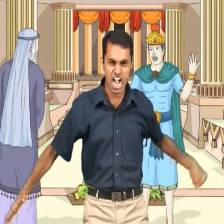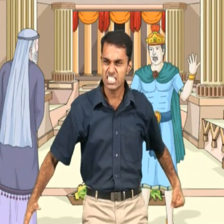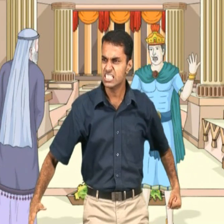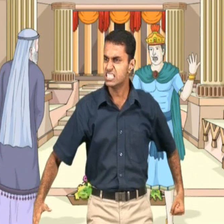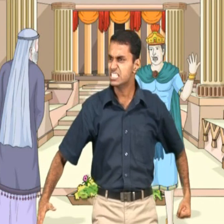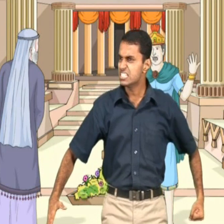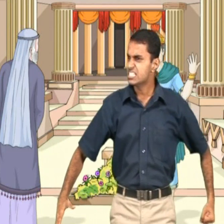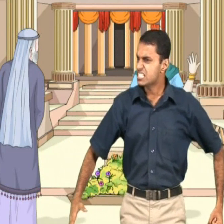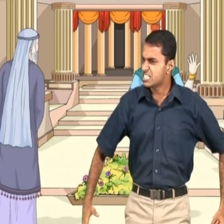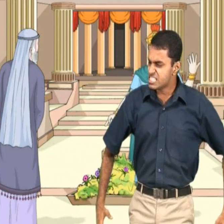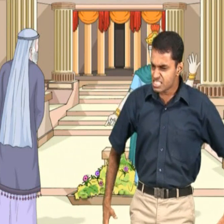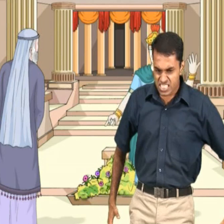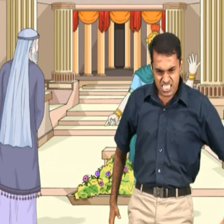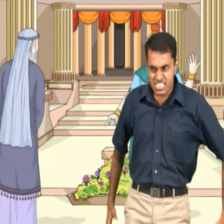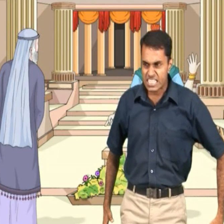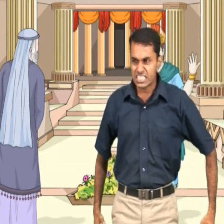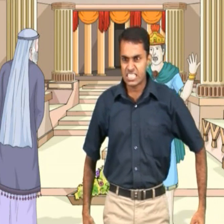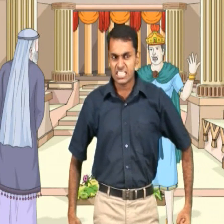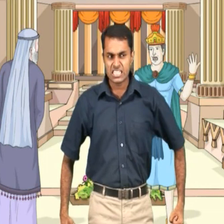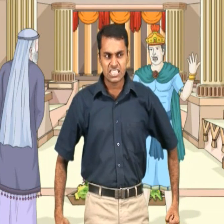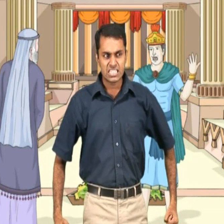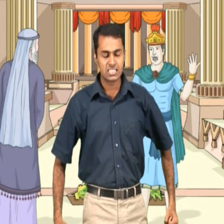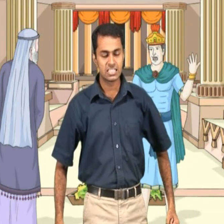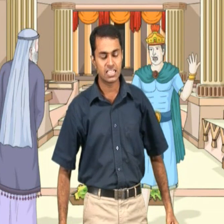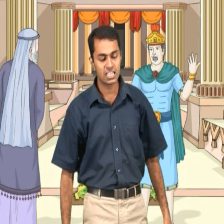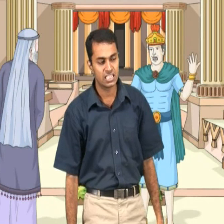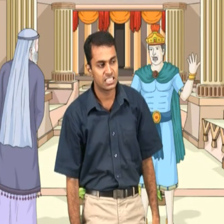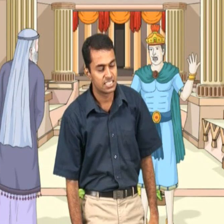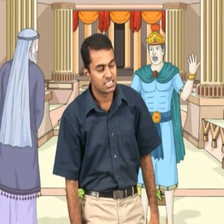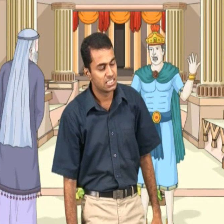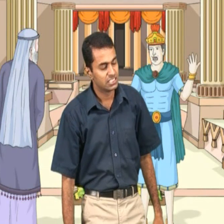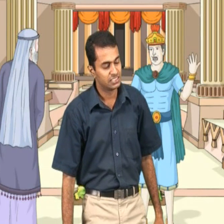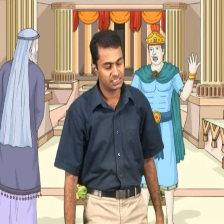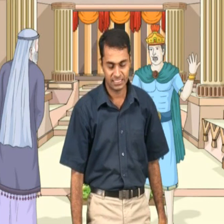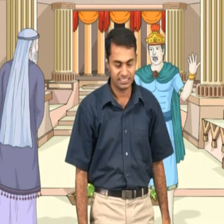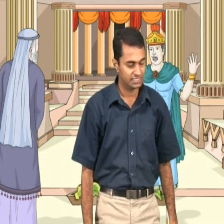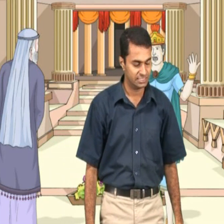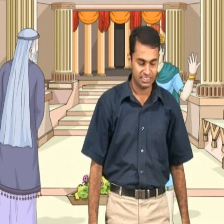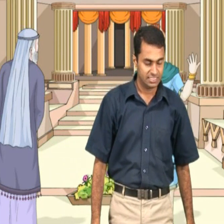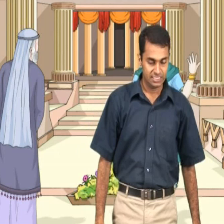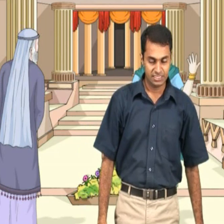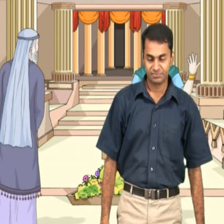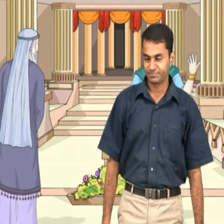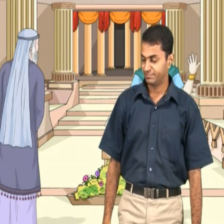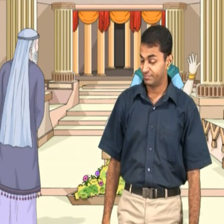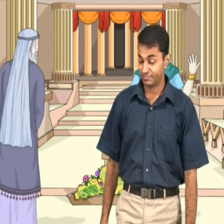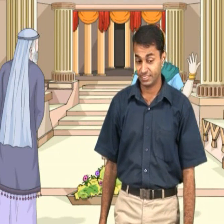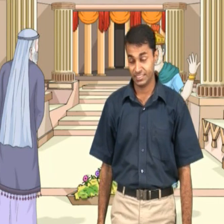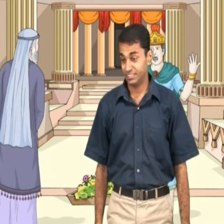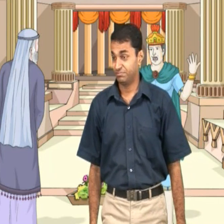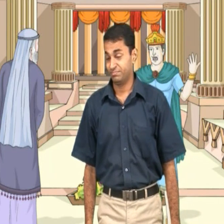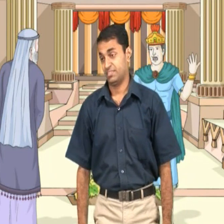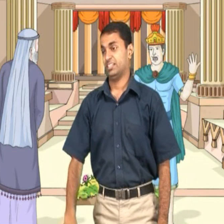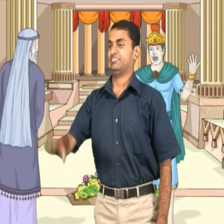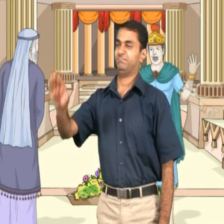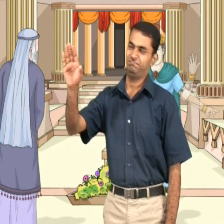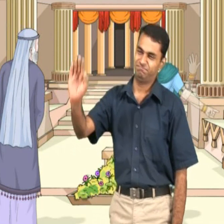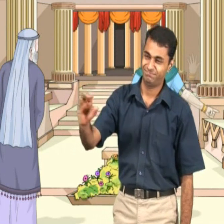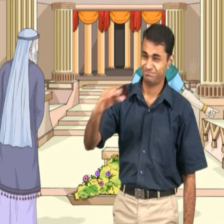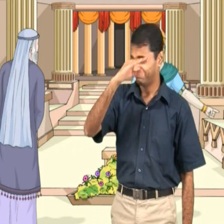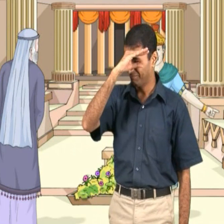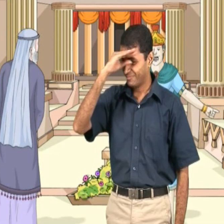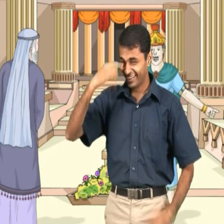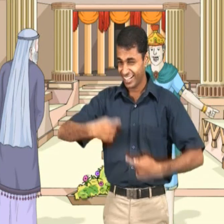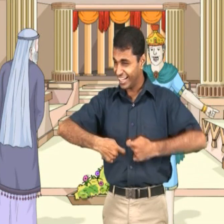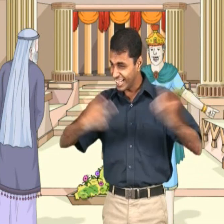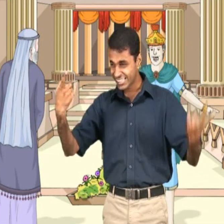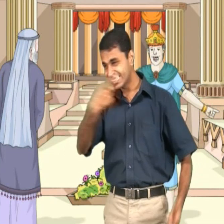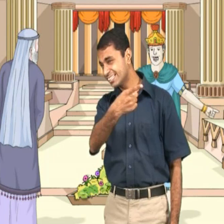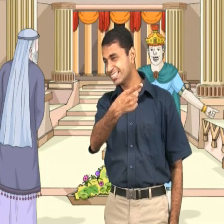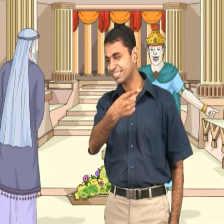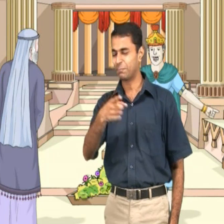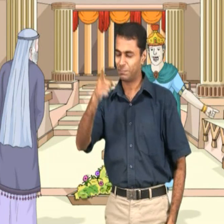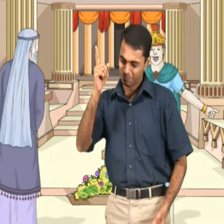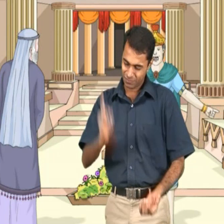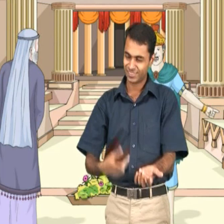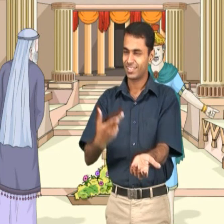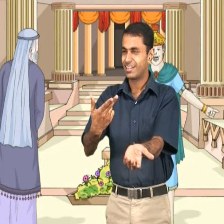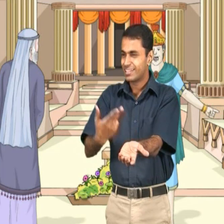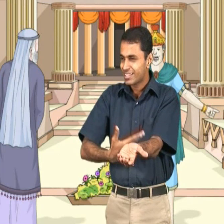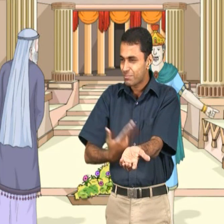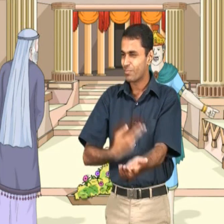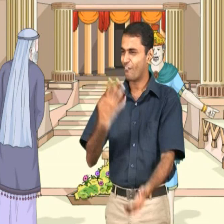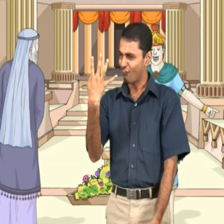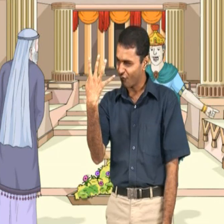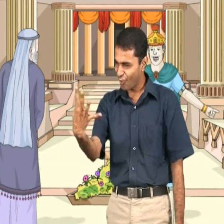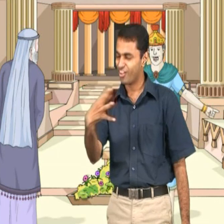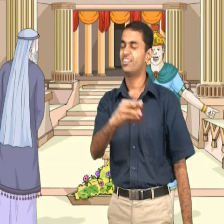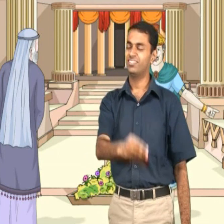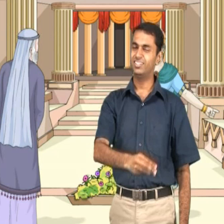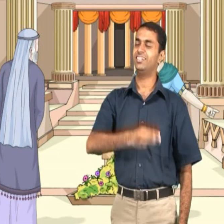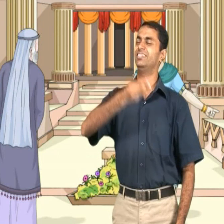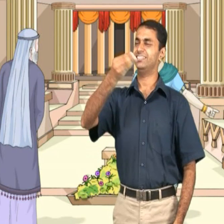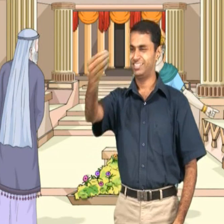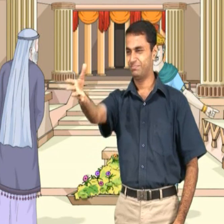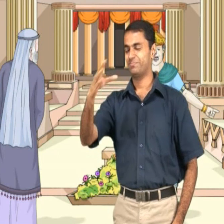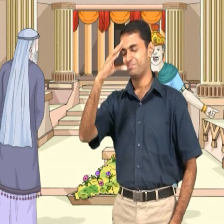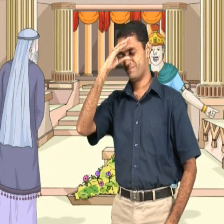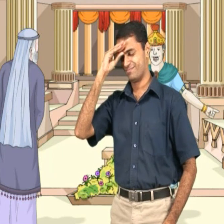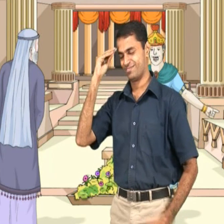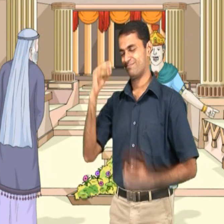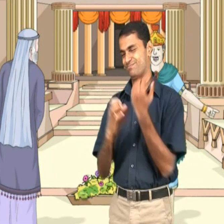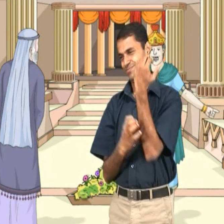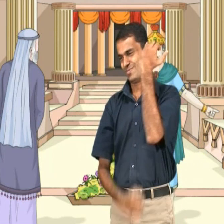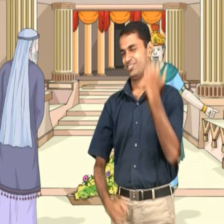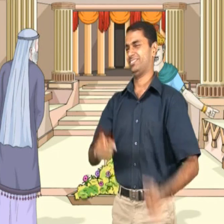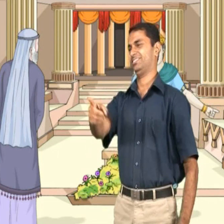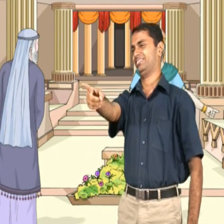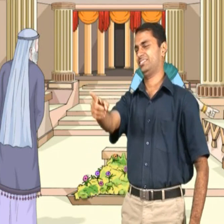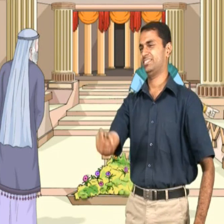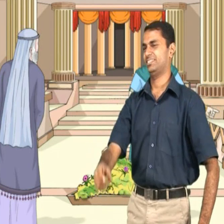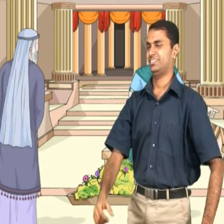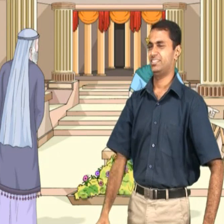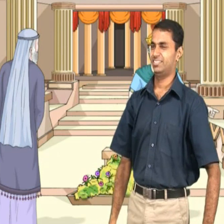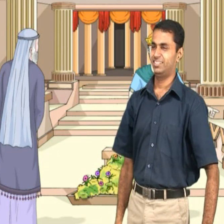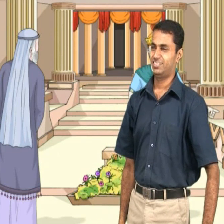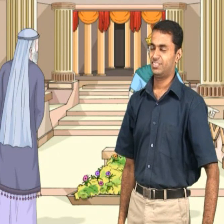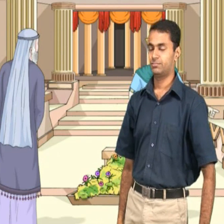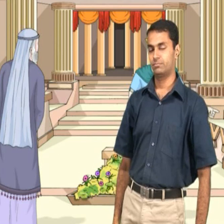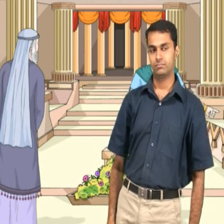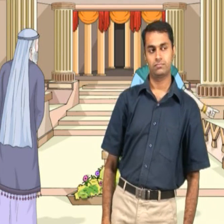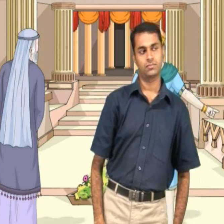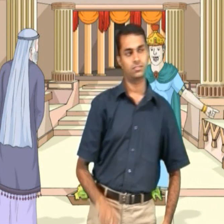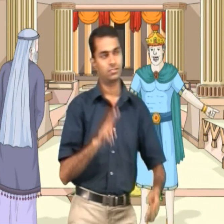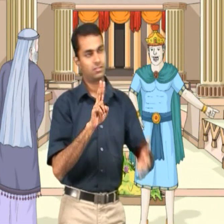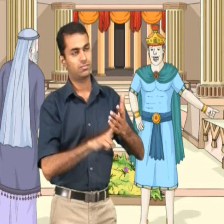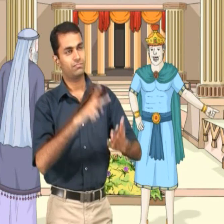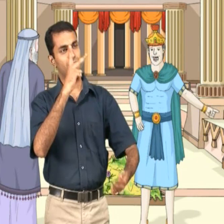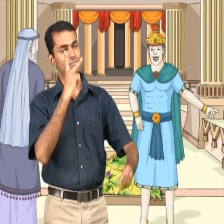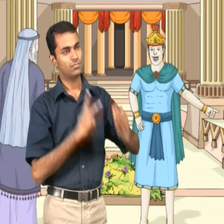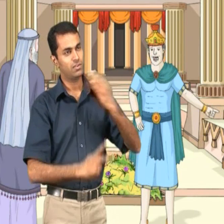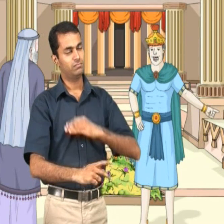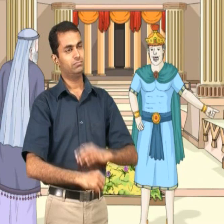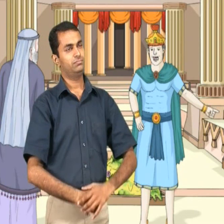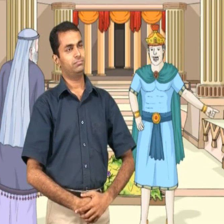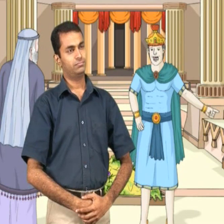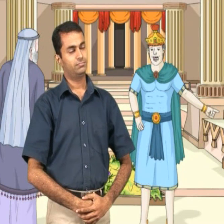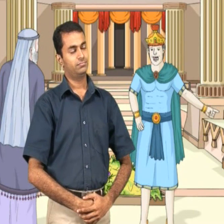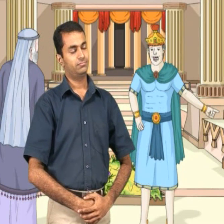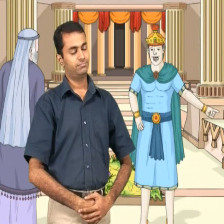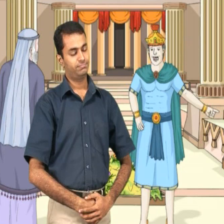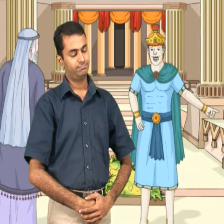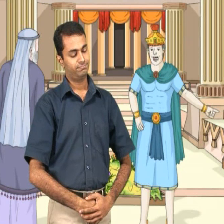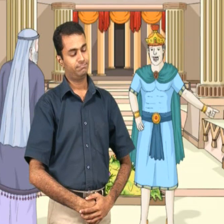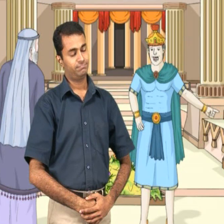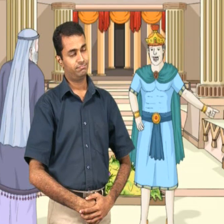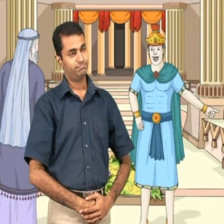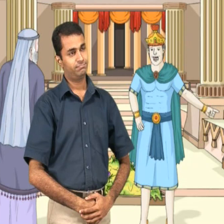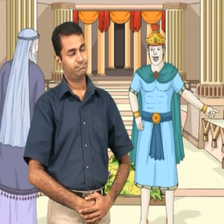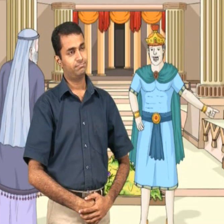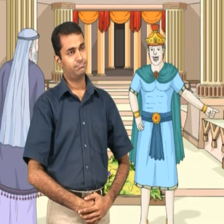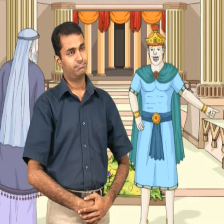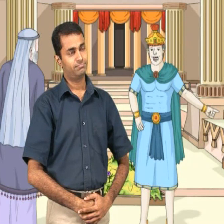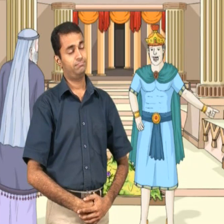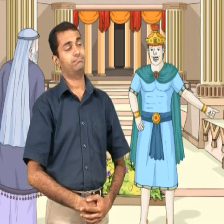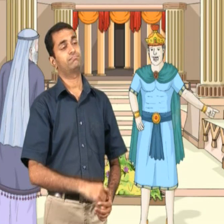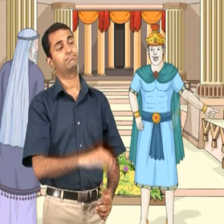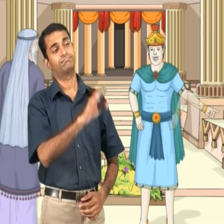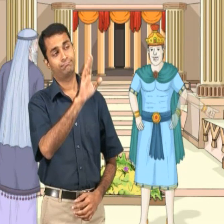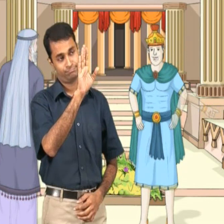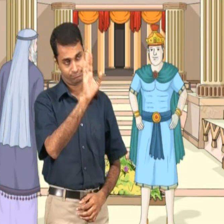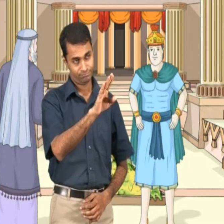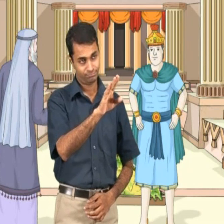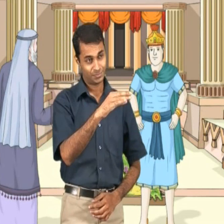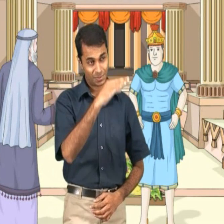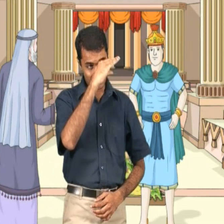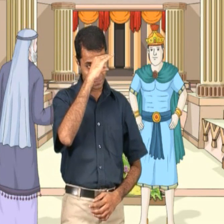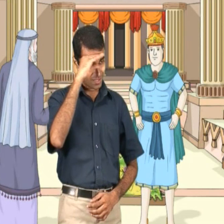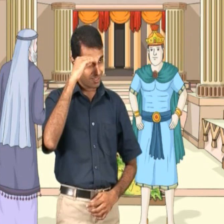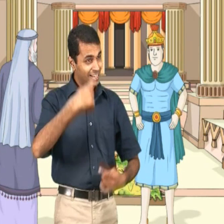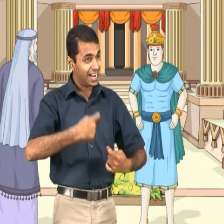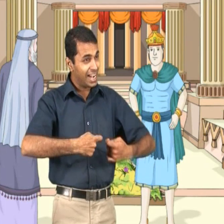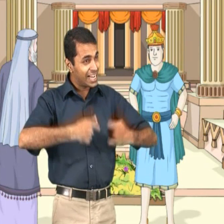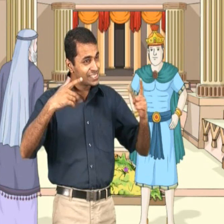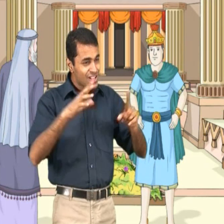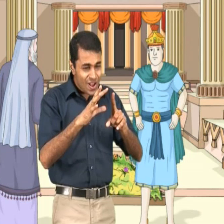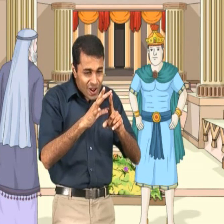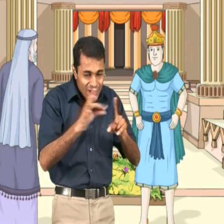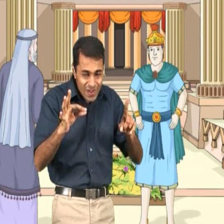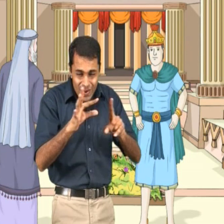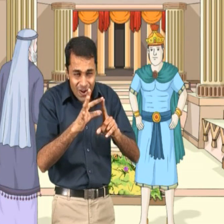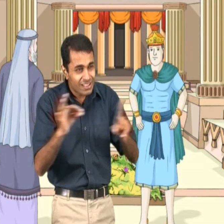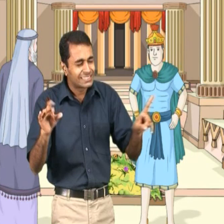Because he has done this thing and has shown no pity, he must pay for the lamb four times over.”